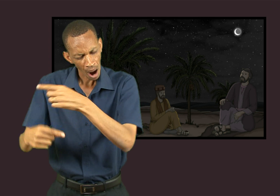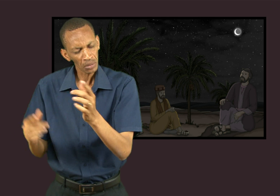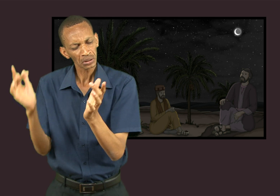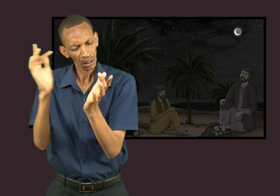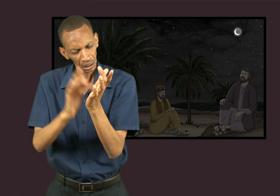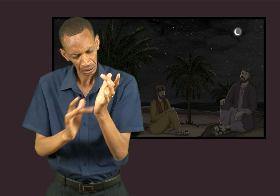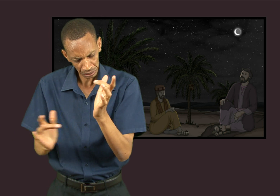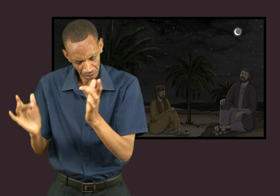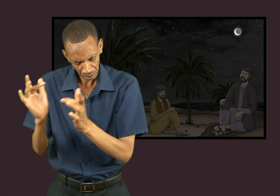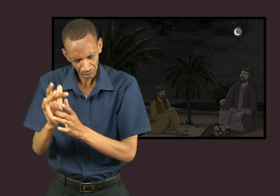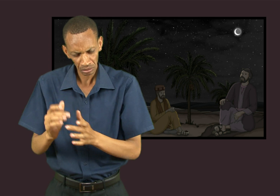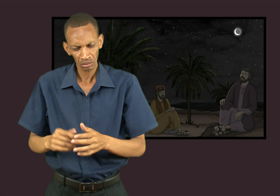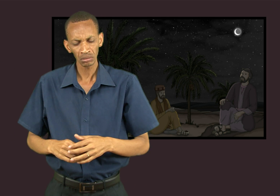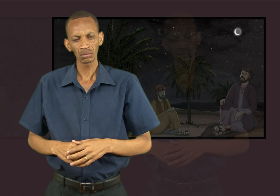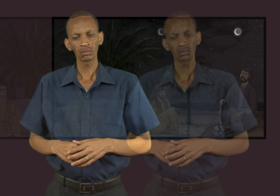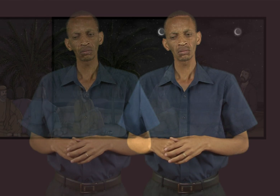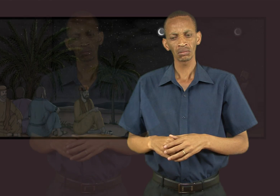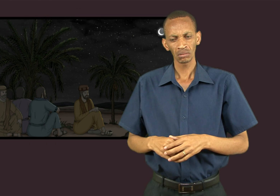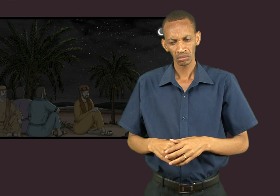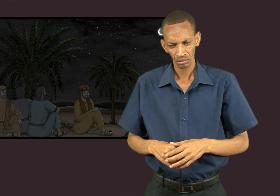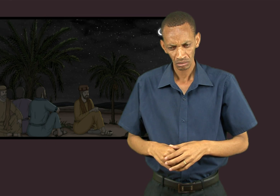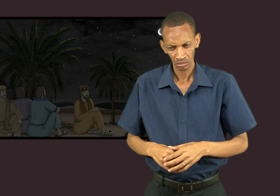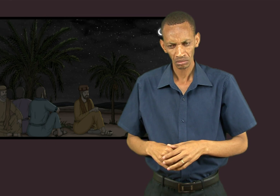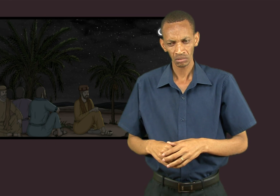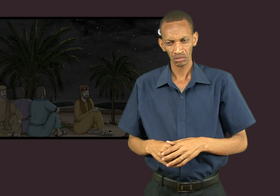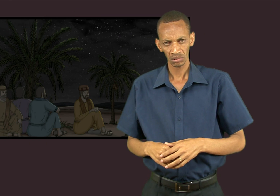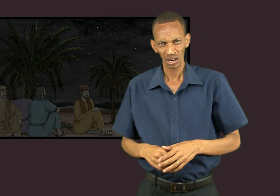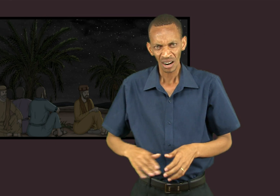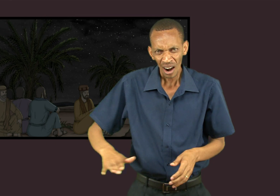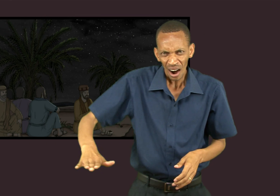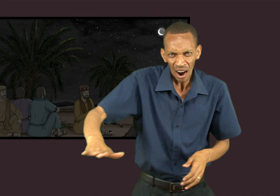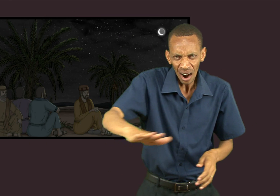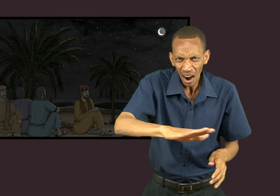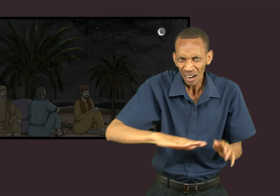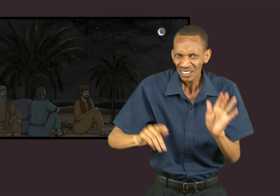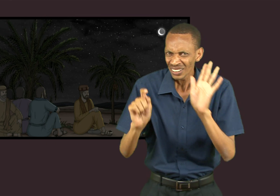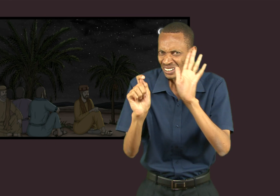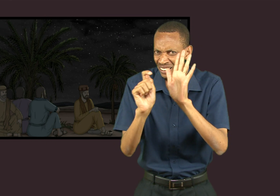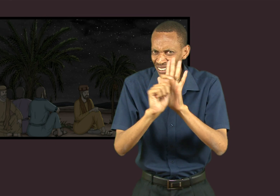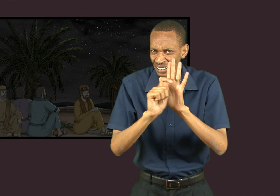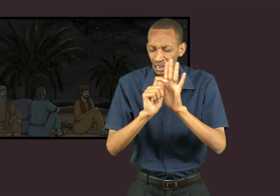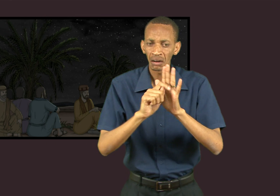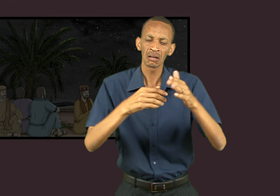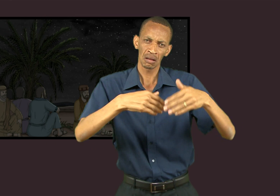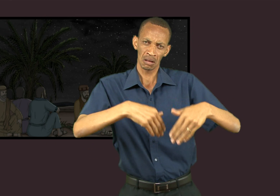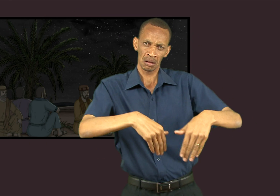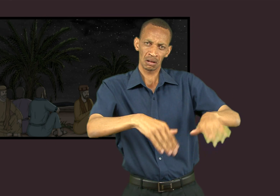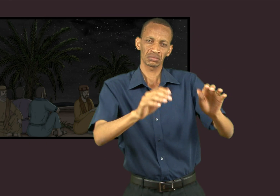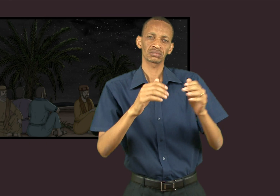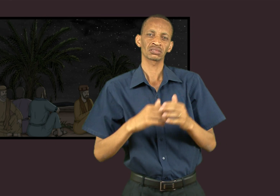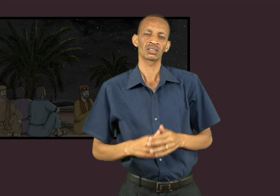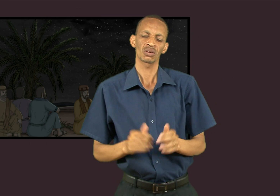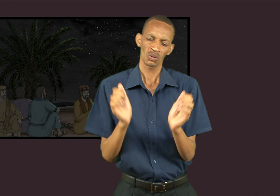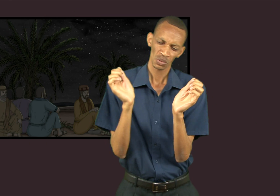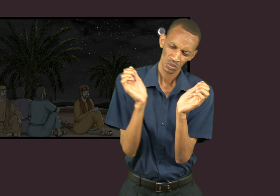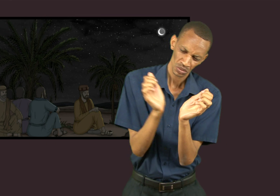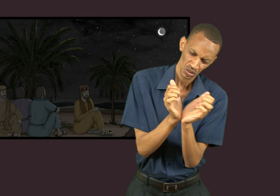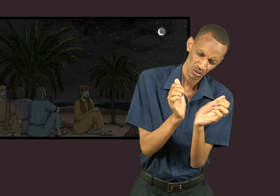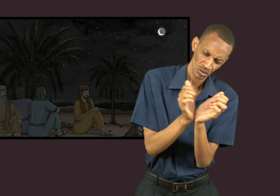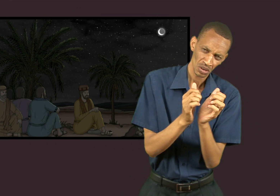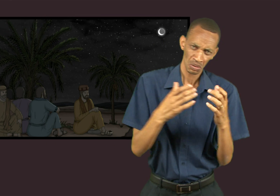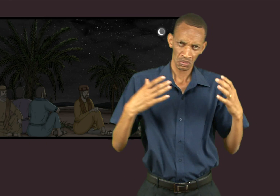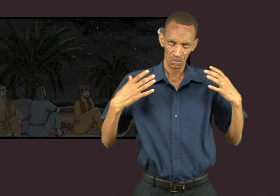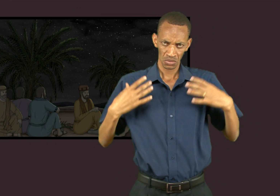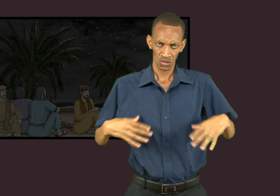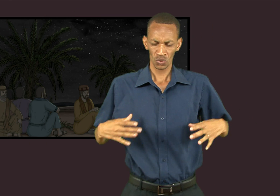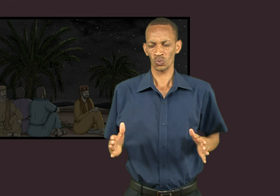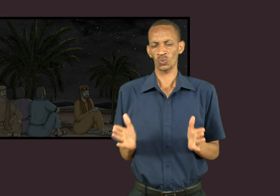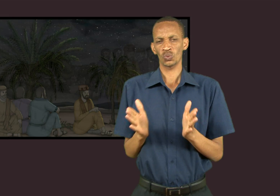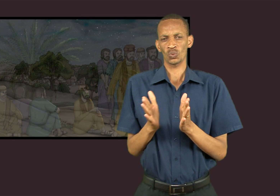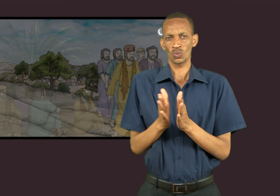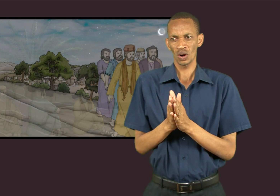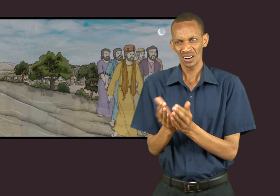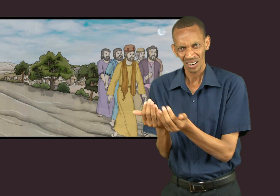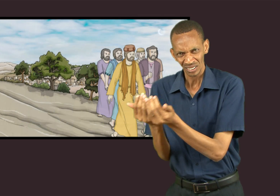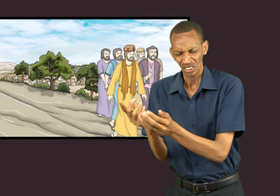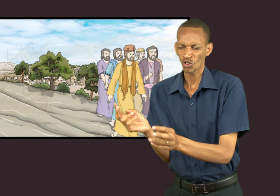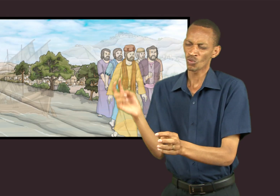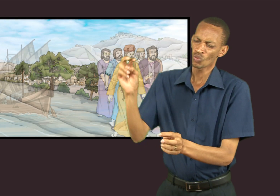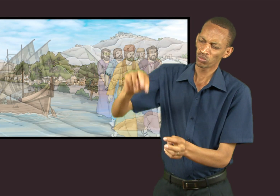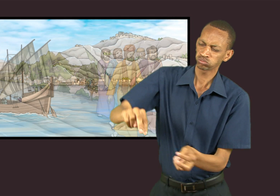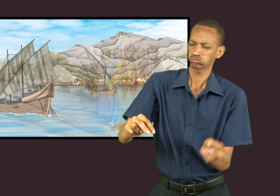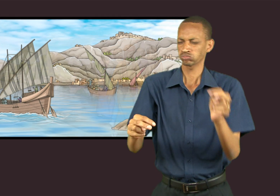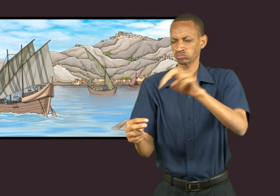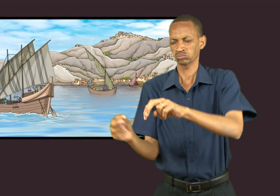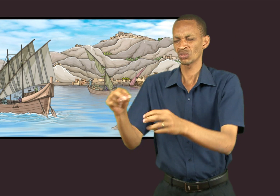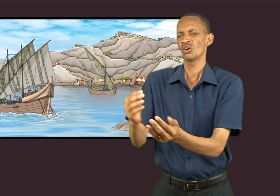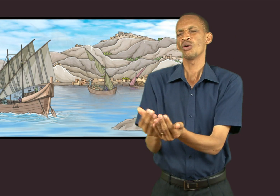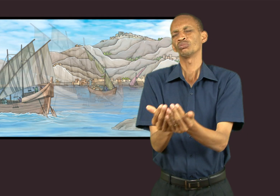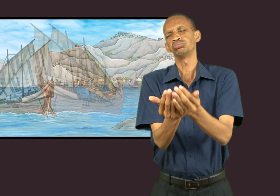As soon as Paul had seen the vision, we got ready to leave for Macedonia, concluding that God had called us to preach the gospel to them.